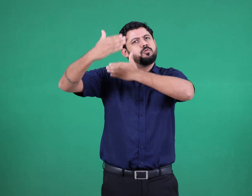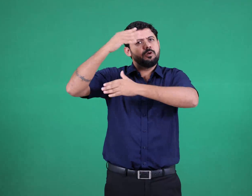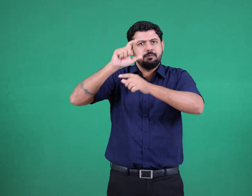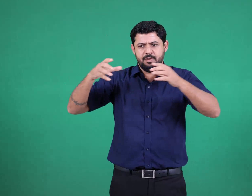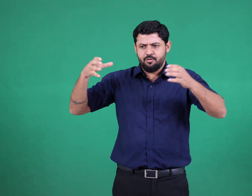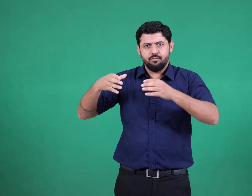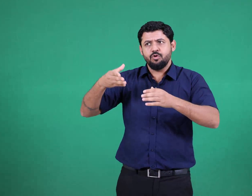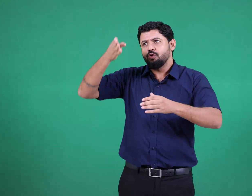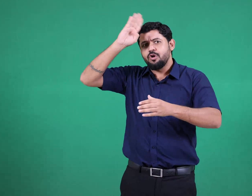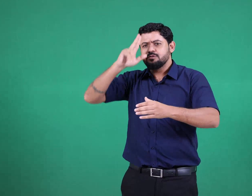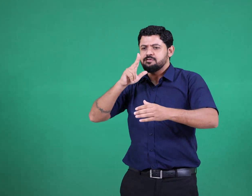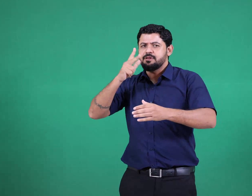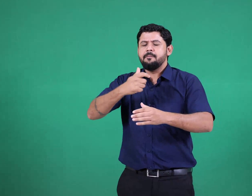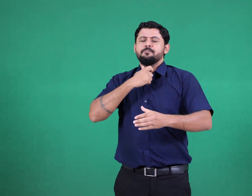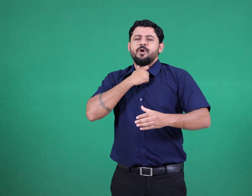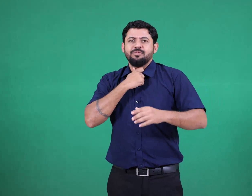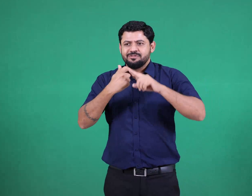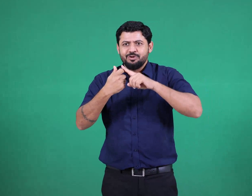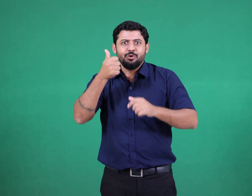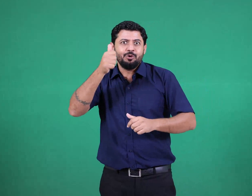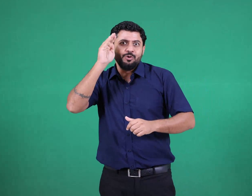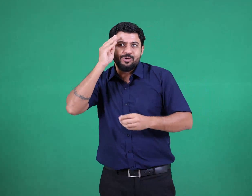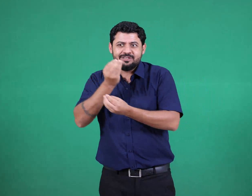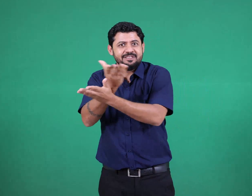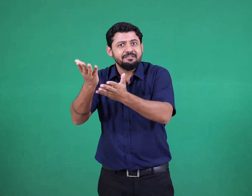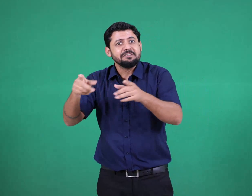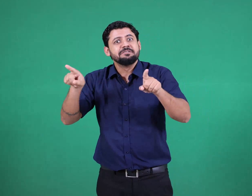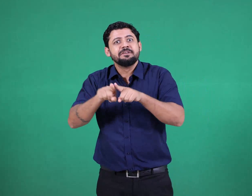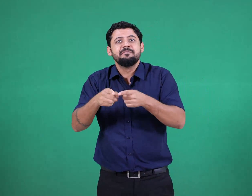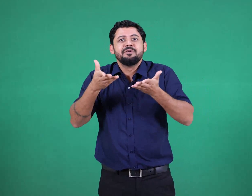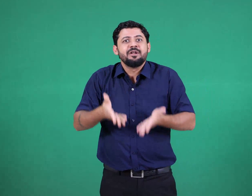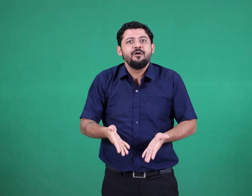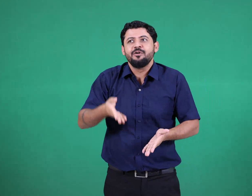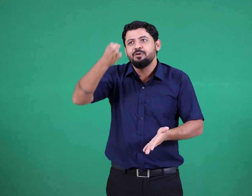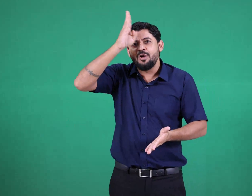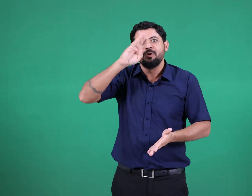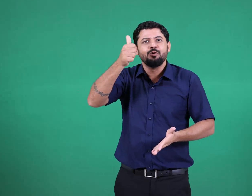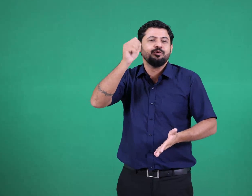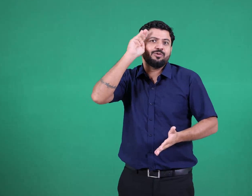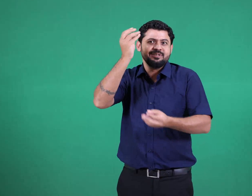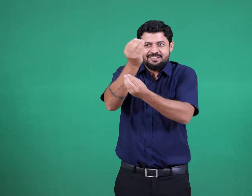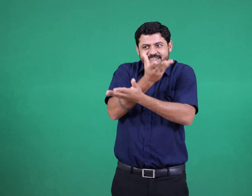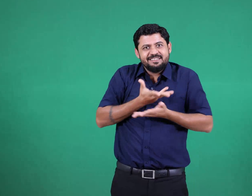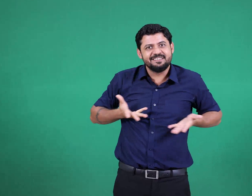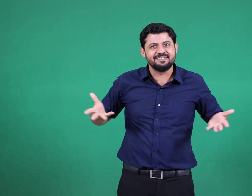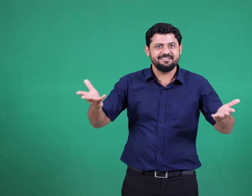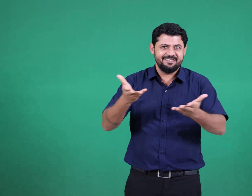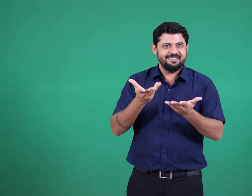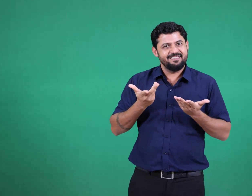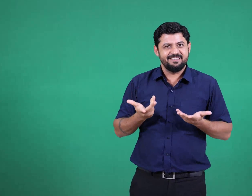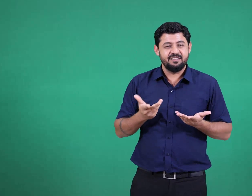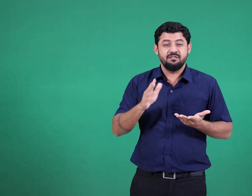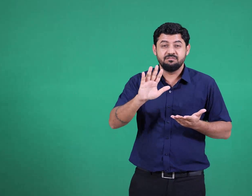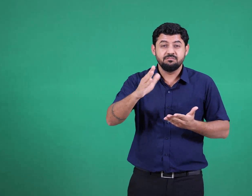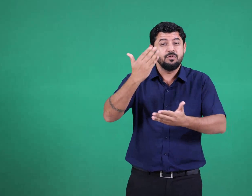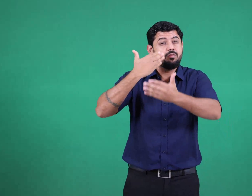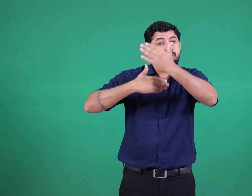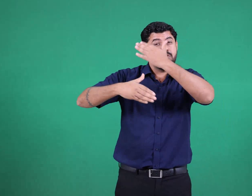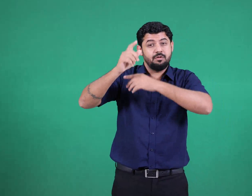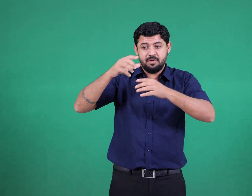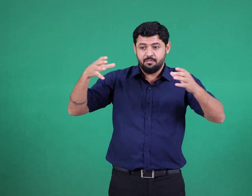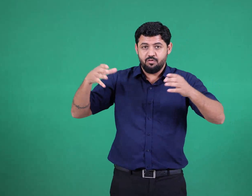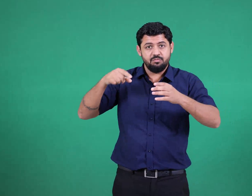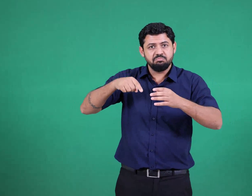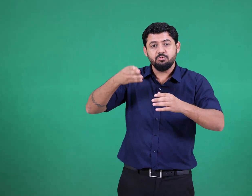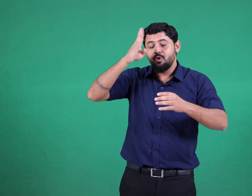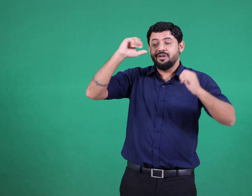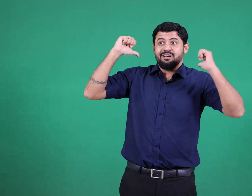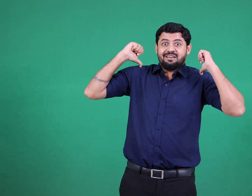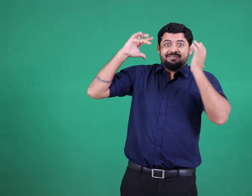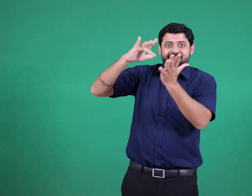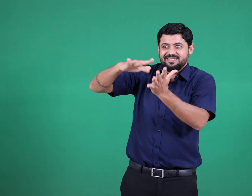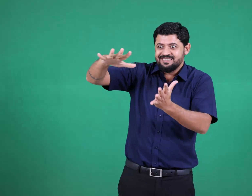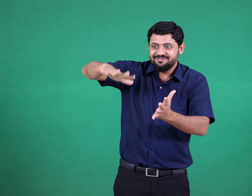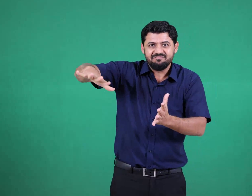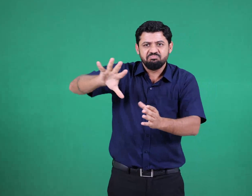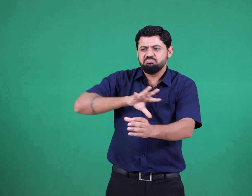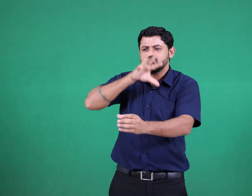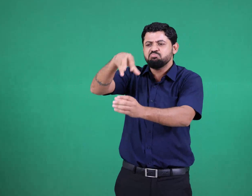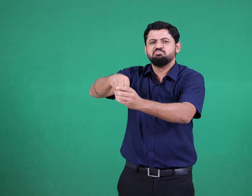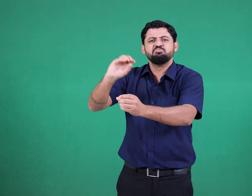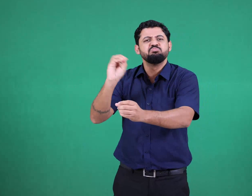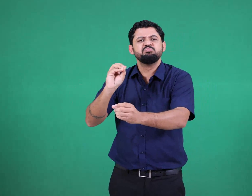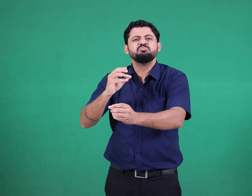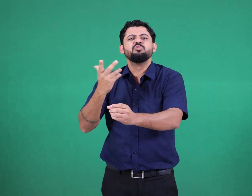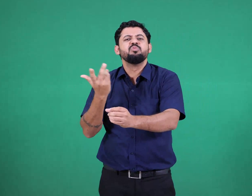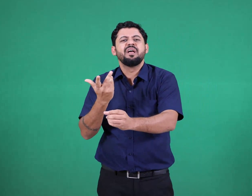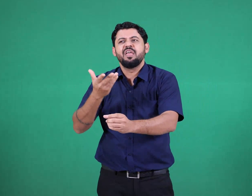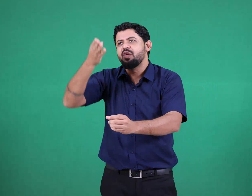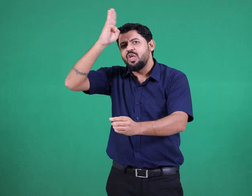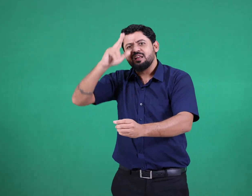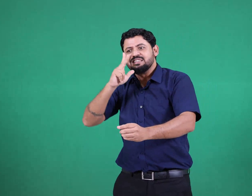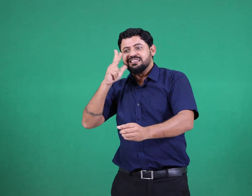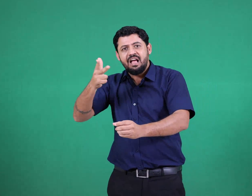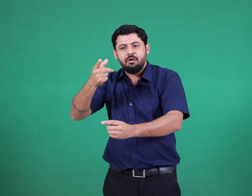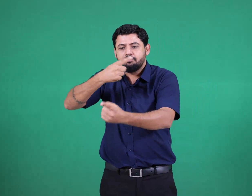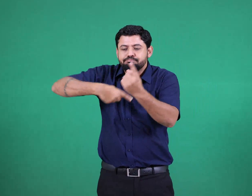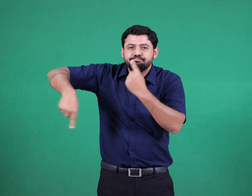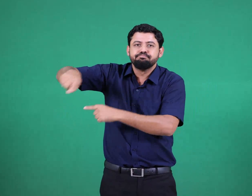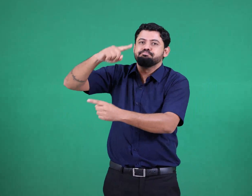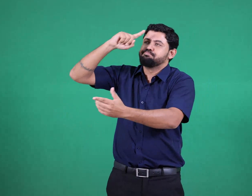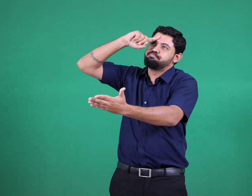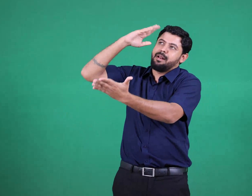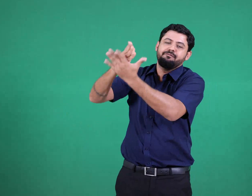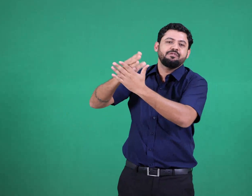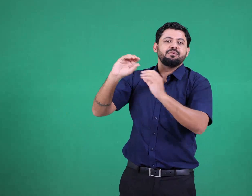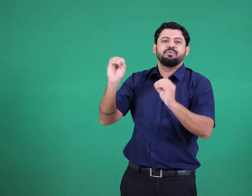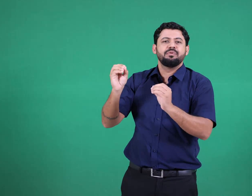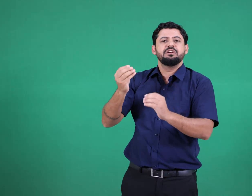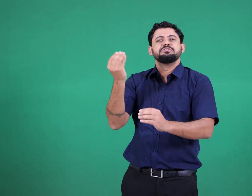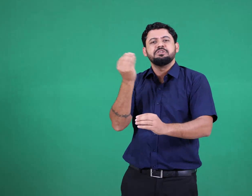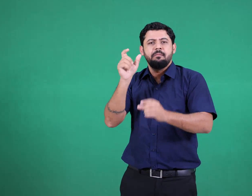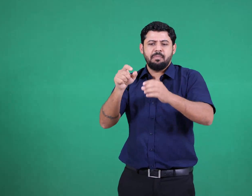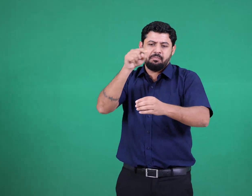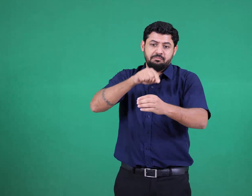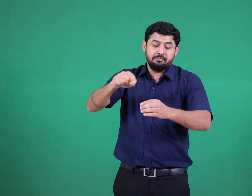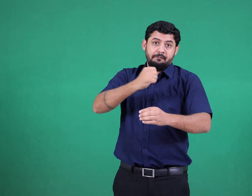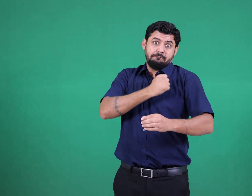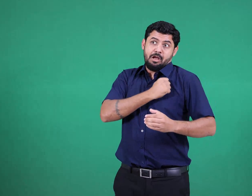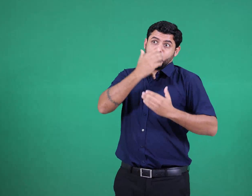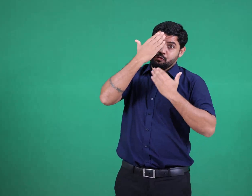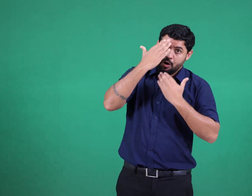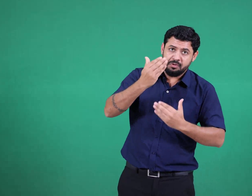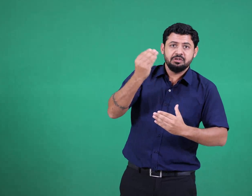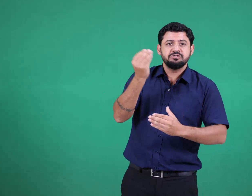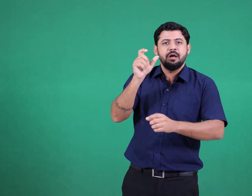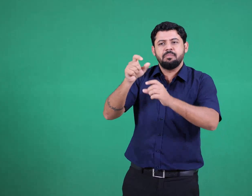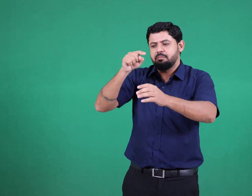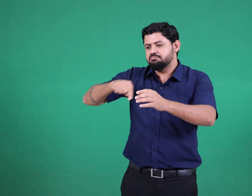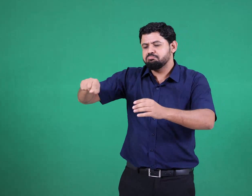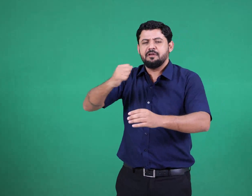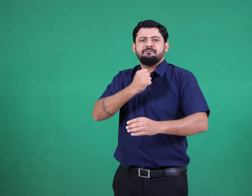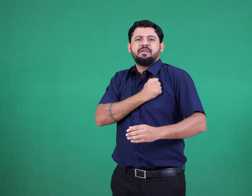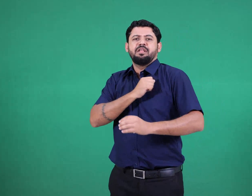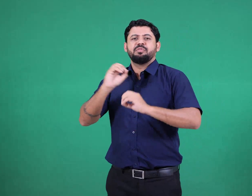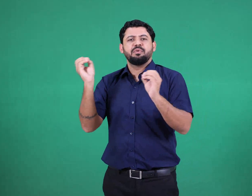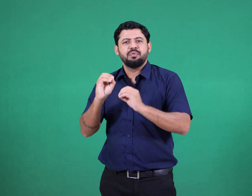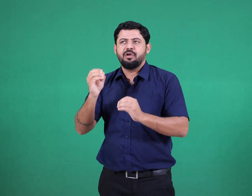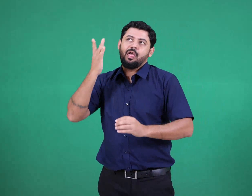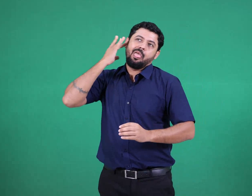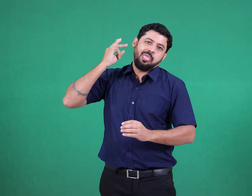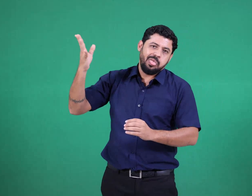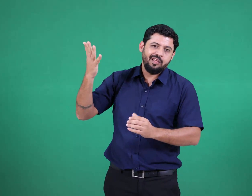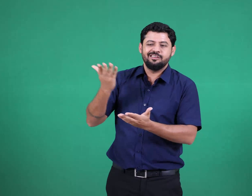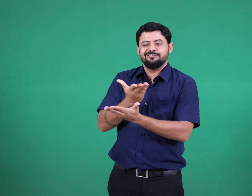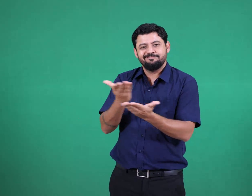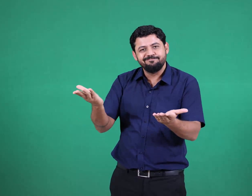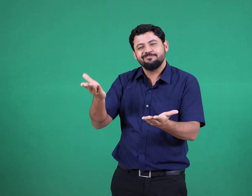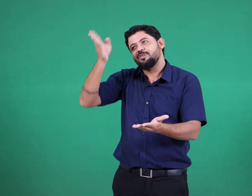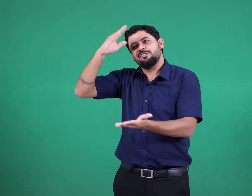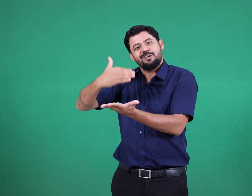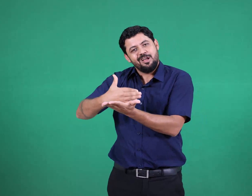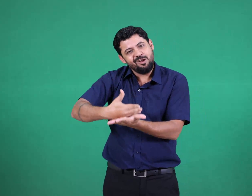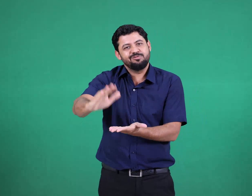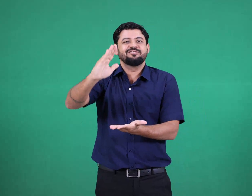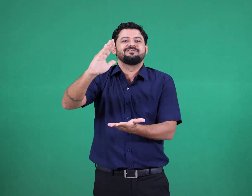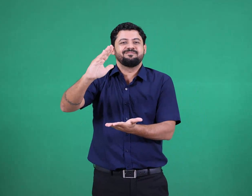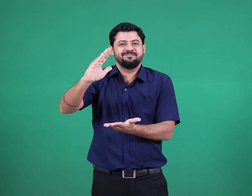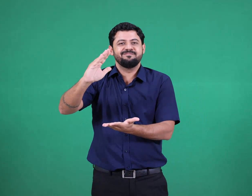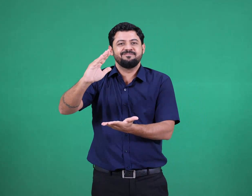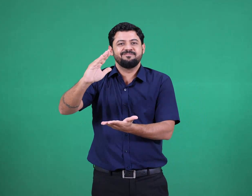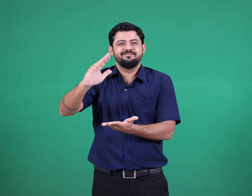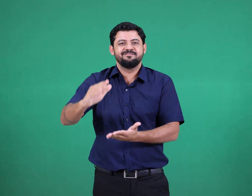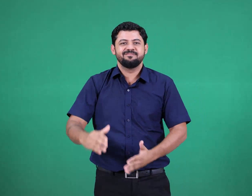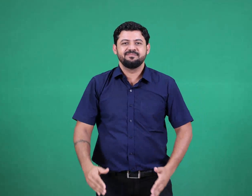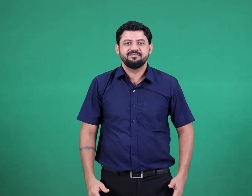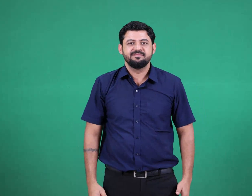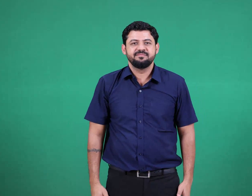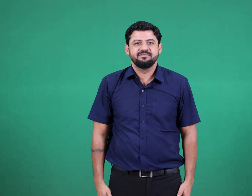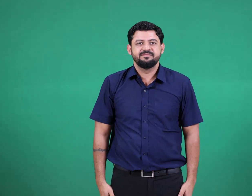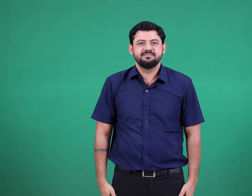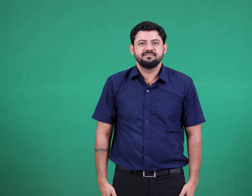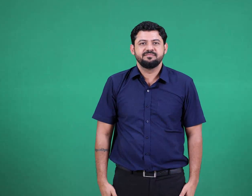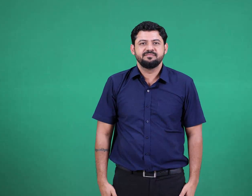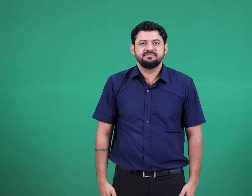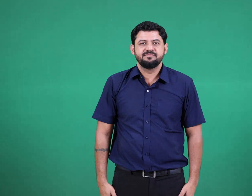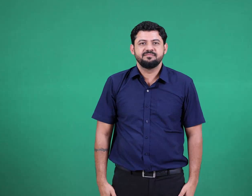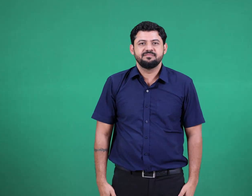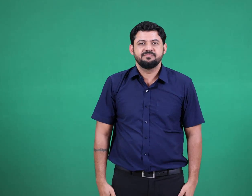but the message they heard was of no value to them, since they did not share the faith of those who comprehended it.